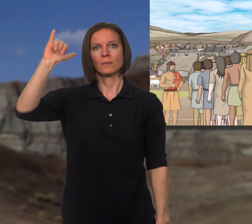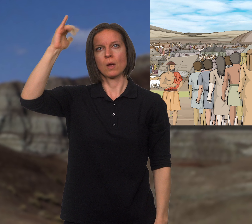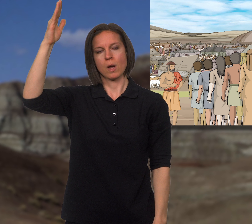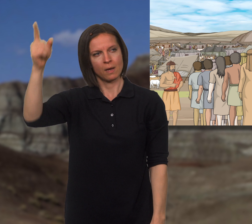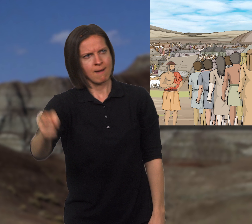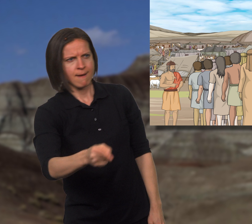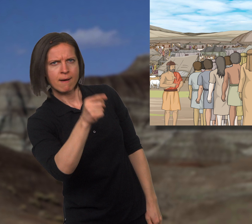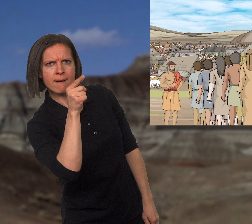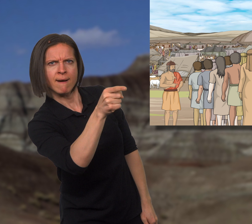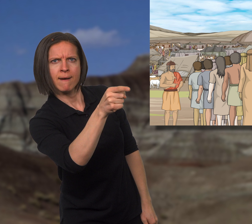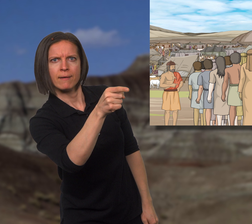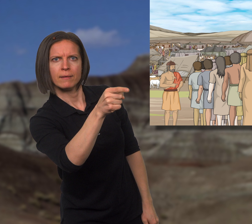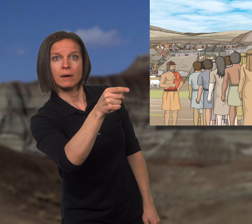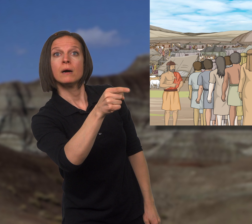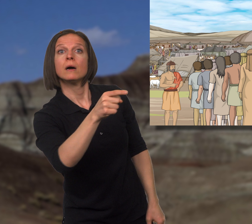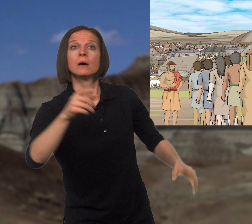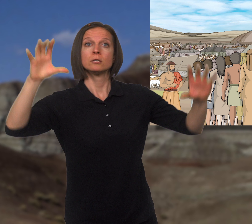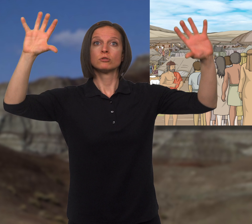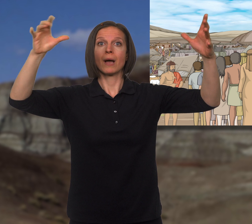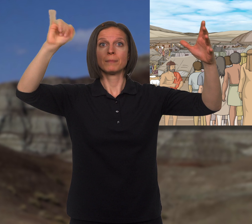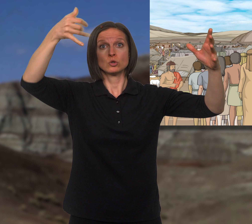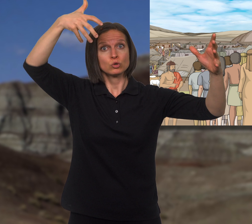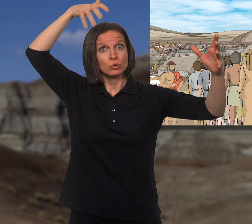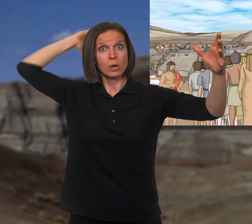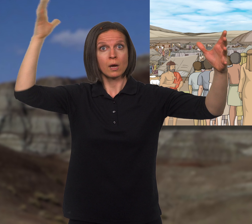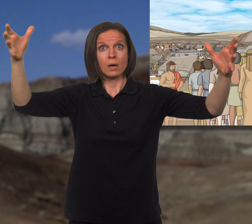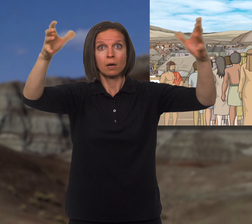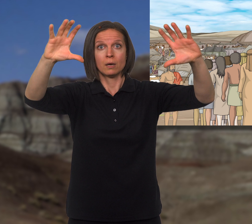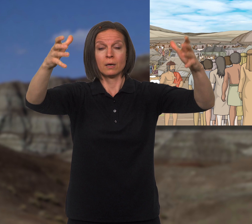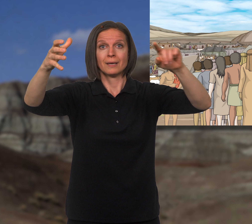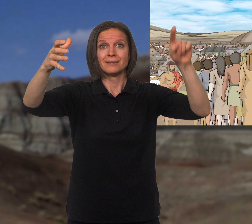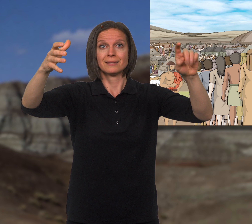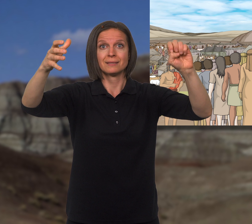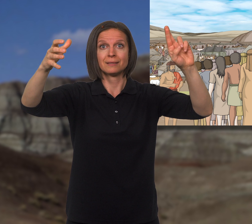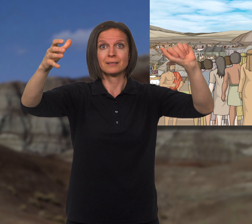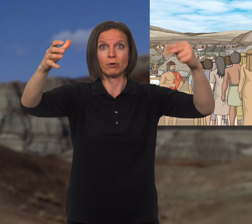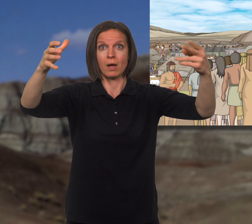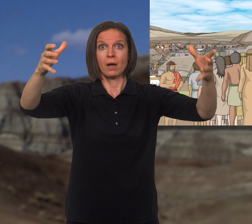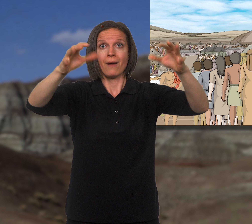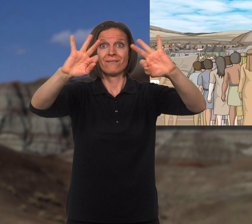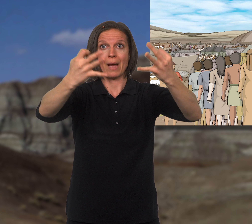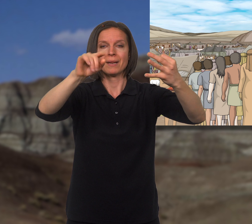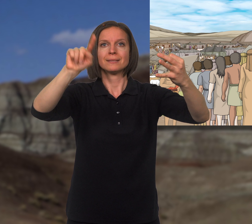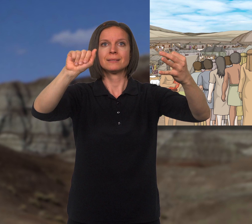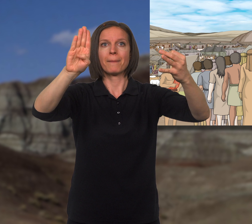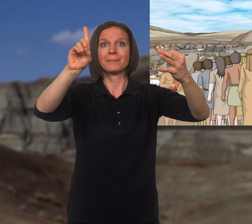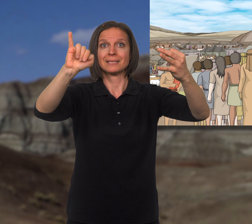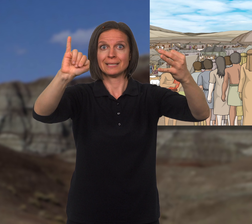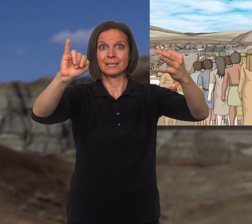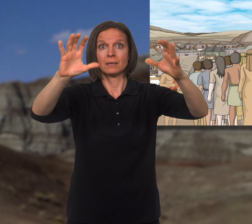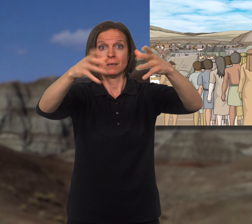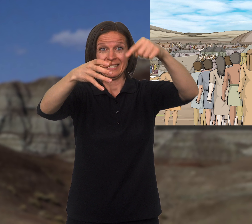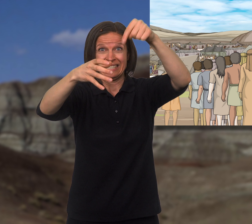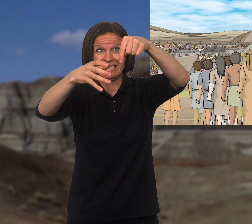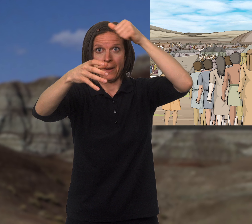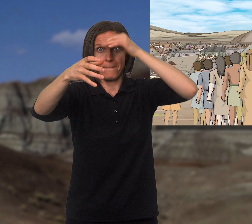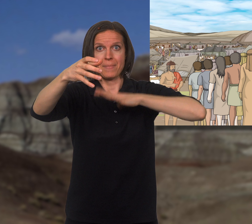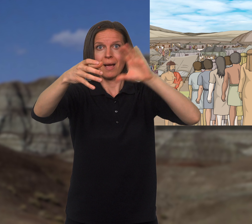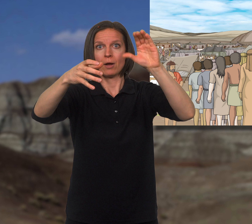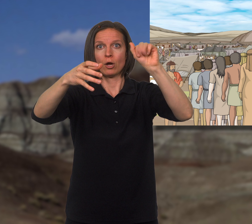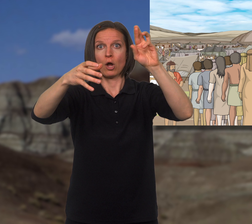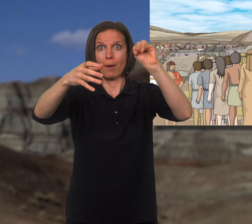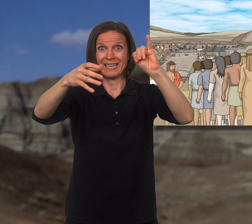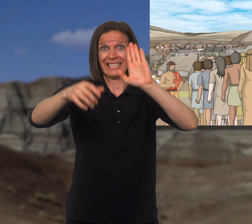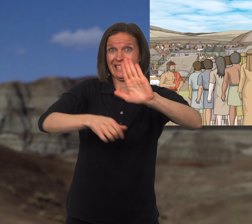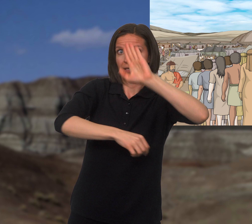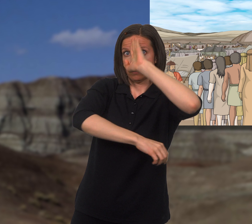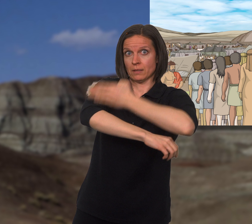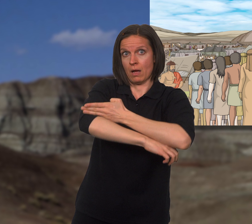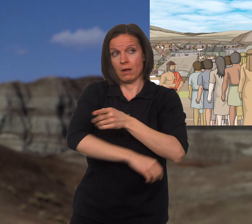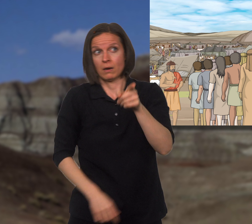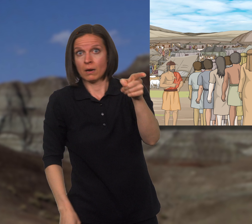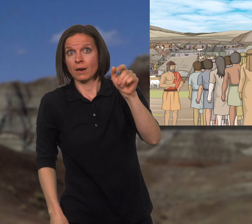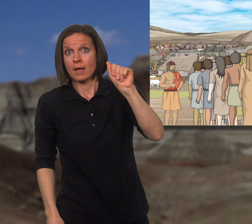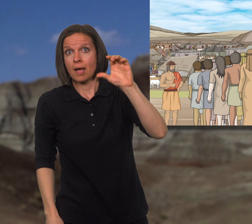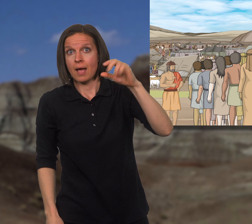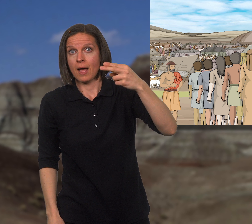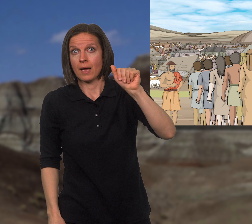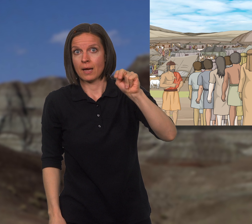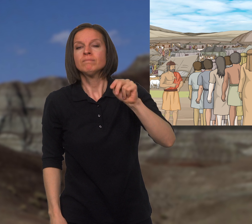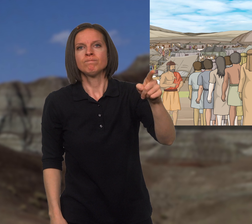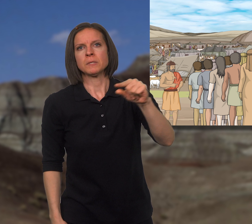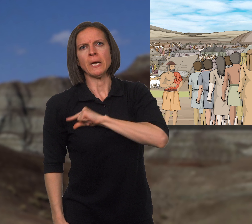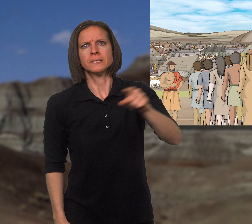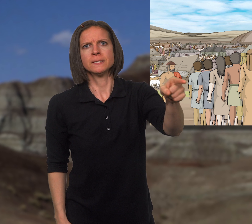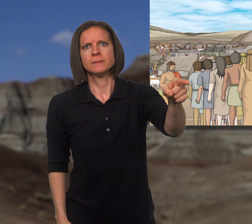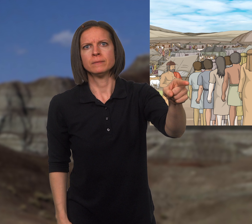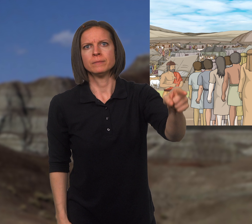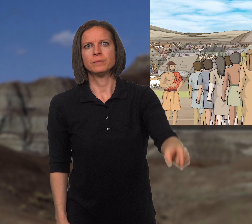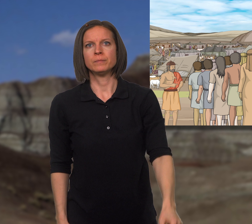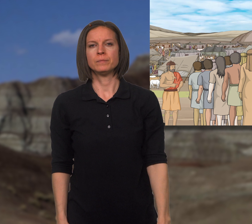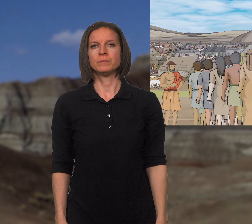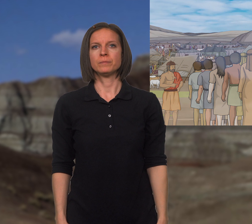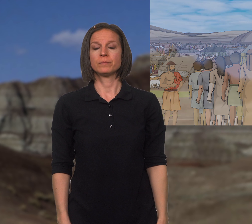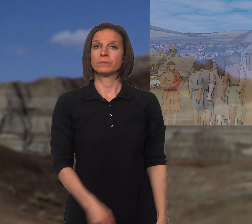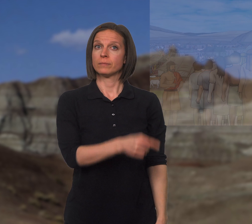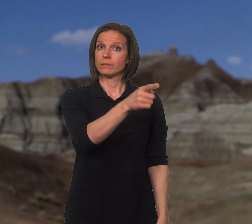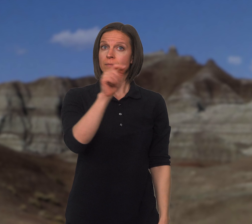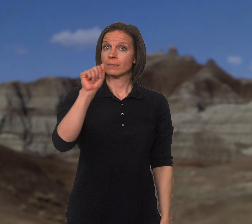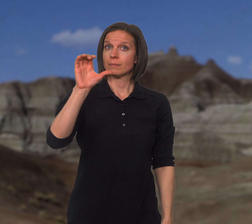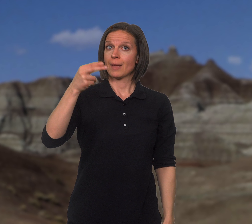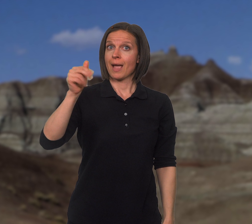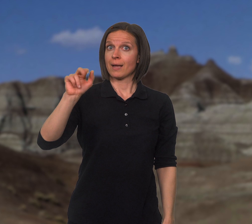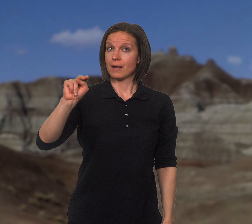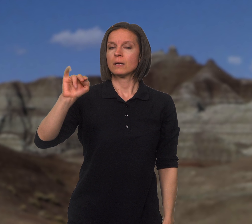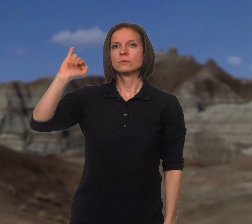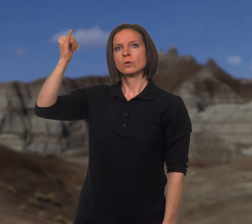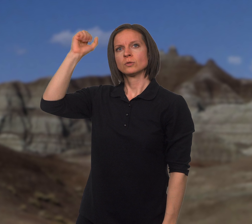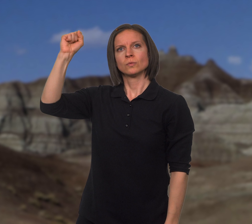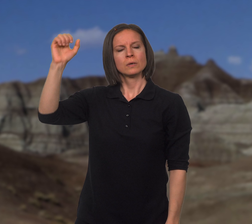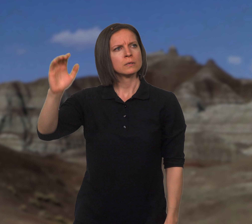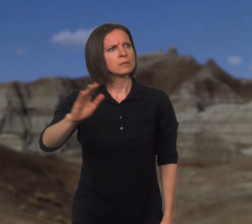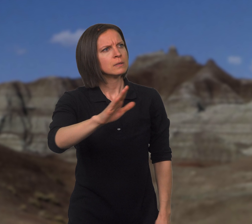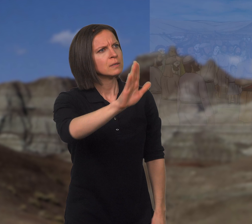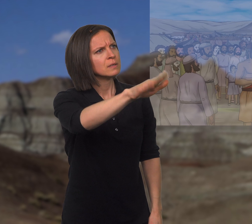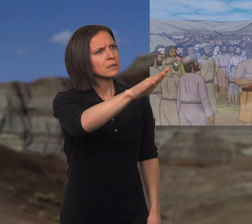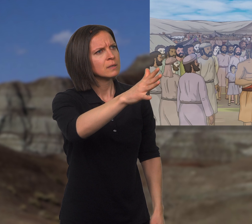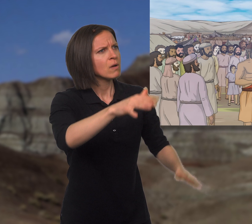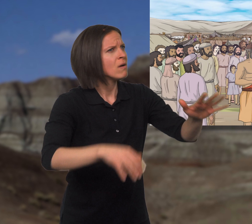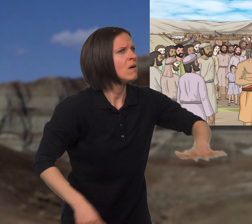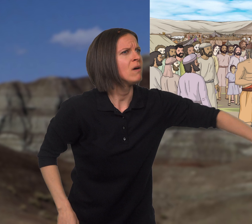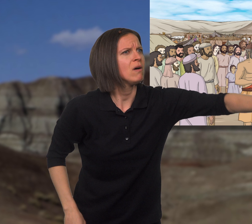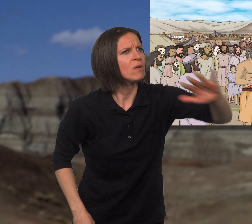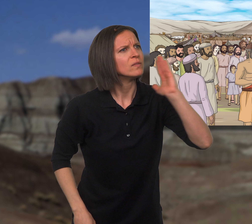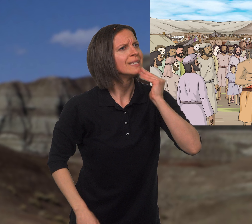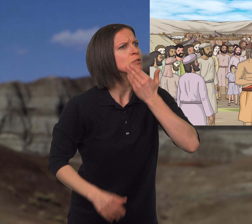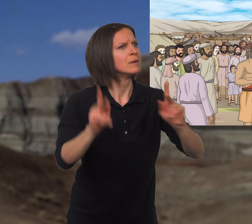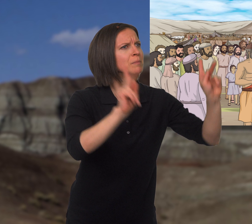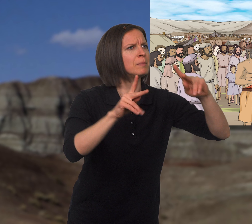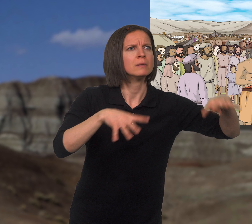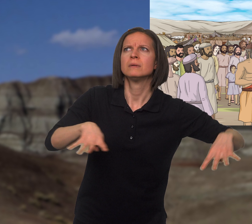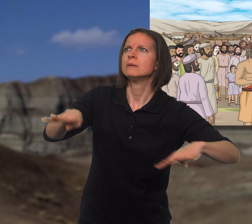He had the clan of the Zerahites come forward, and the family of Zabdi was selected.